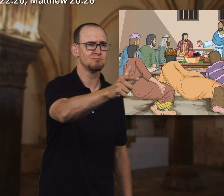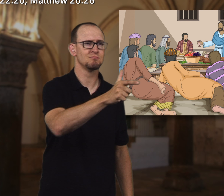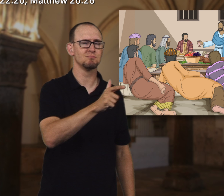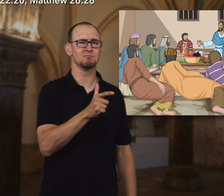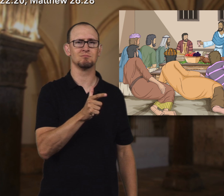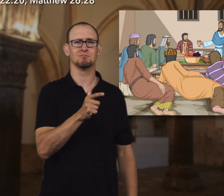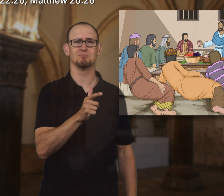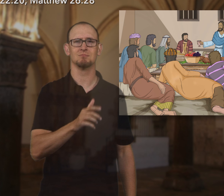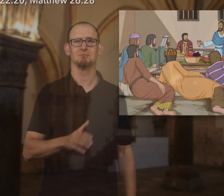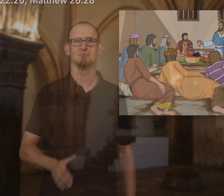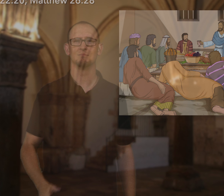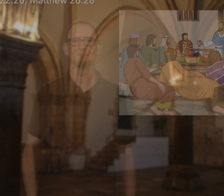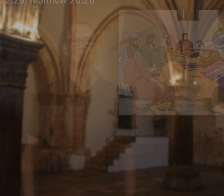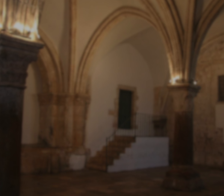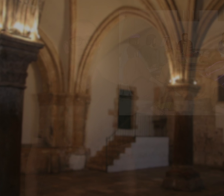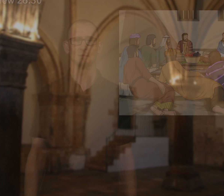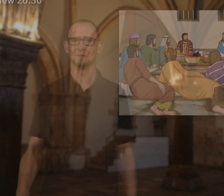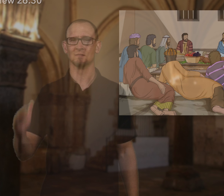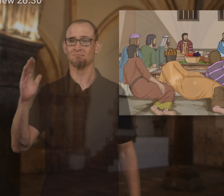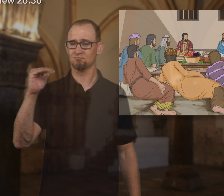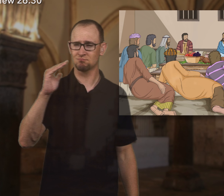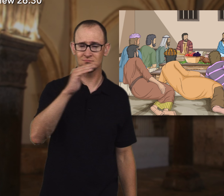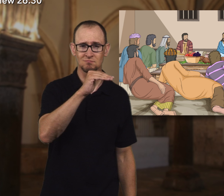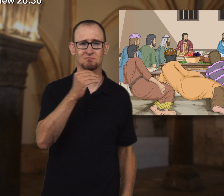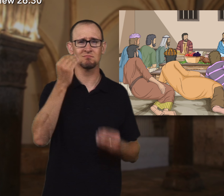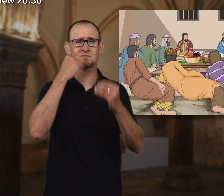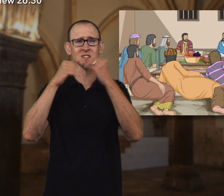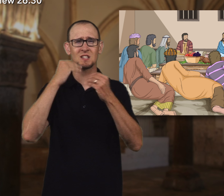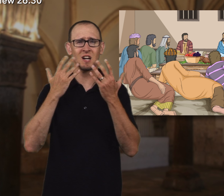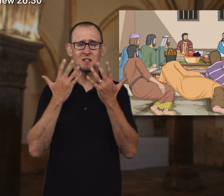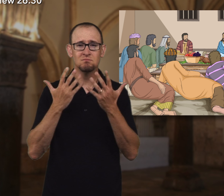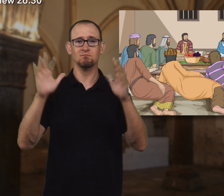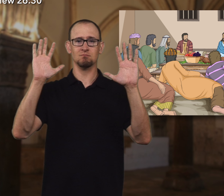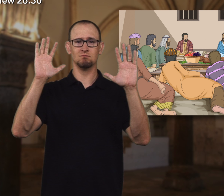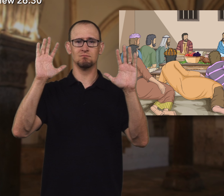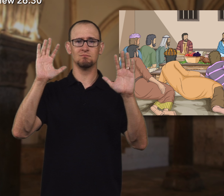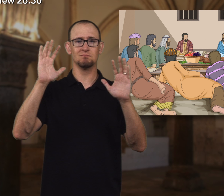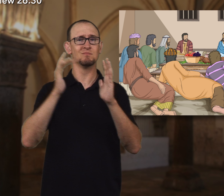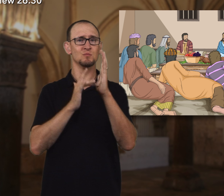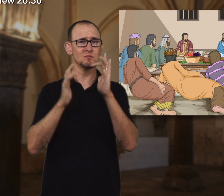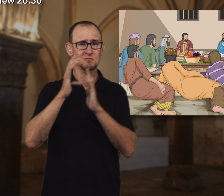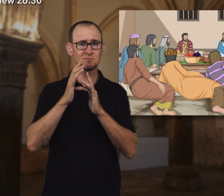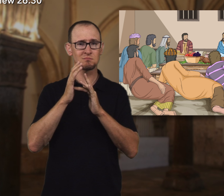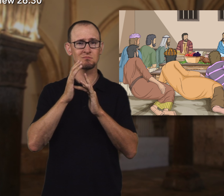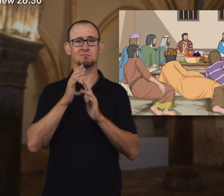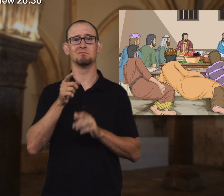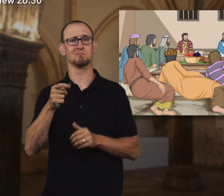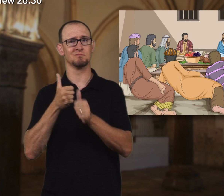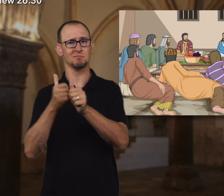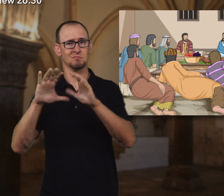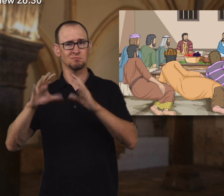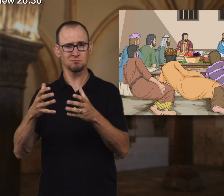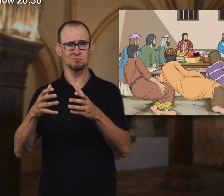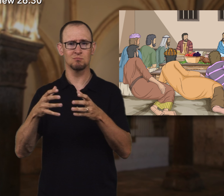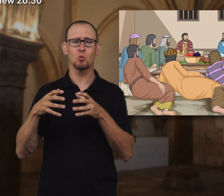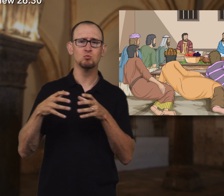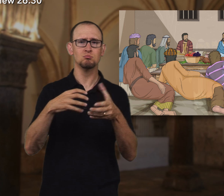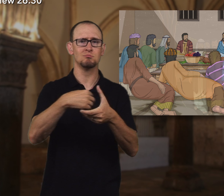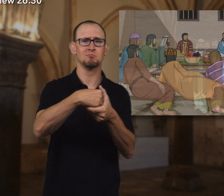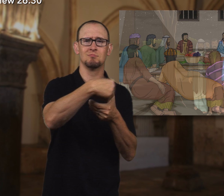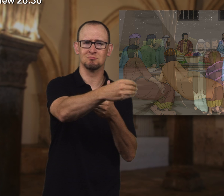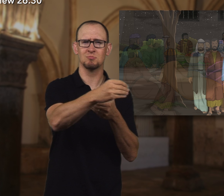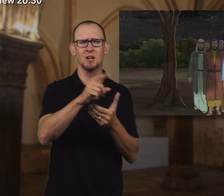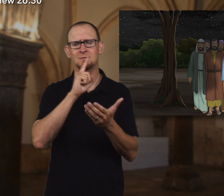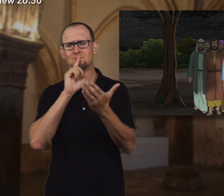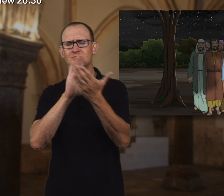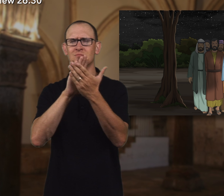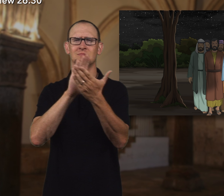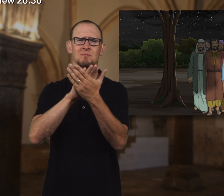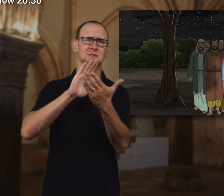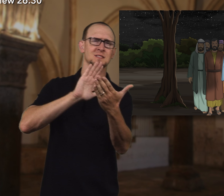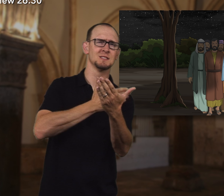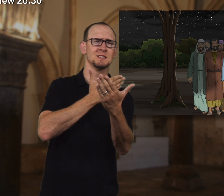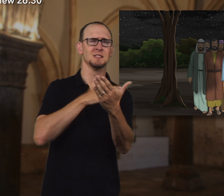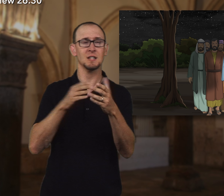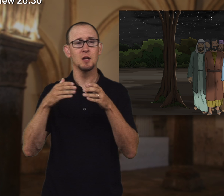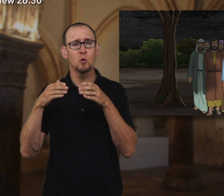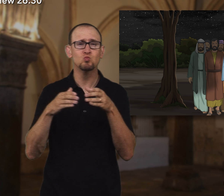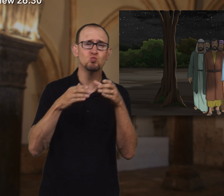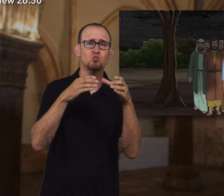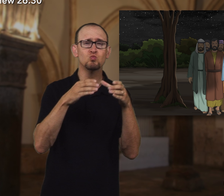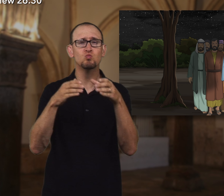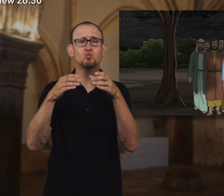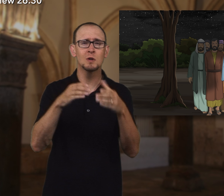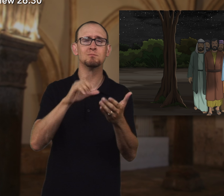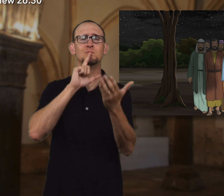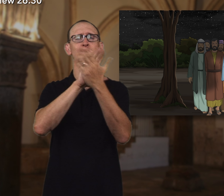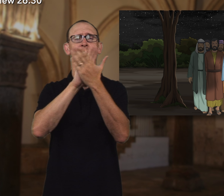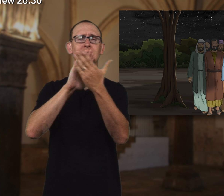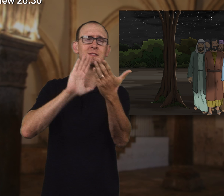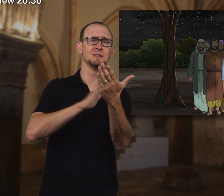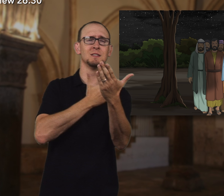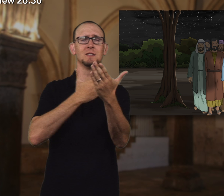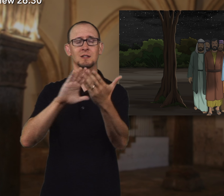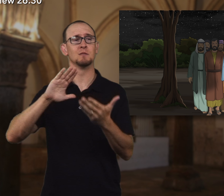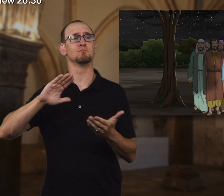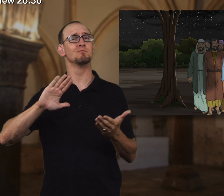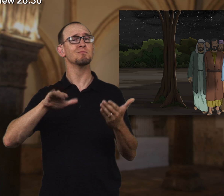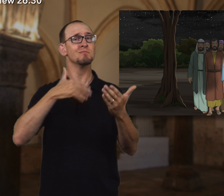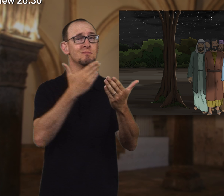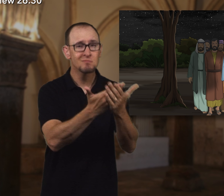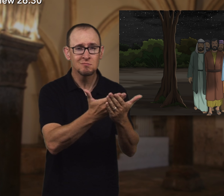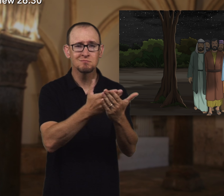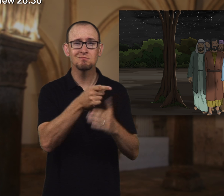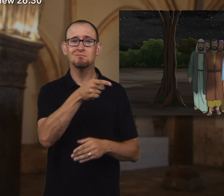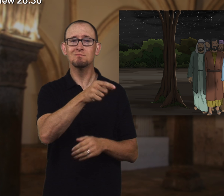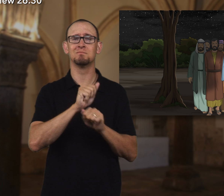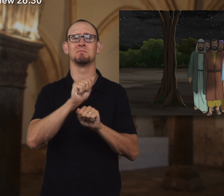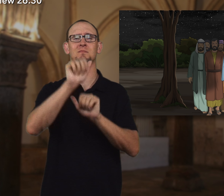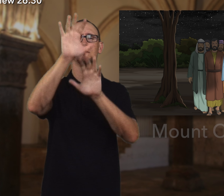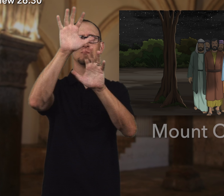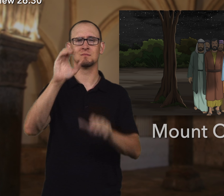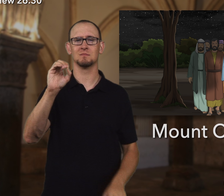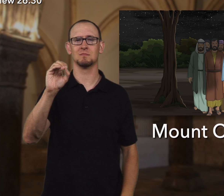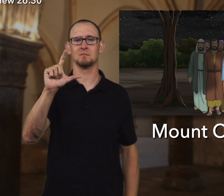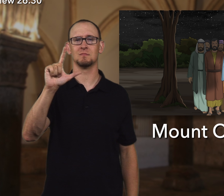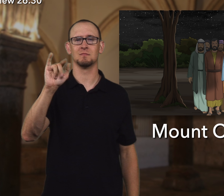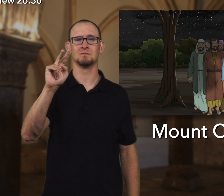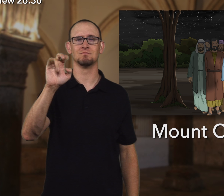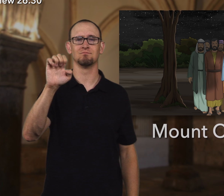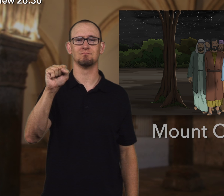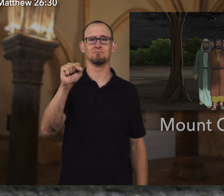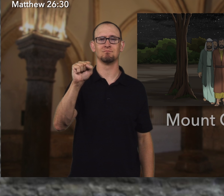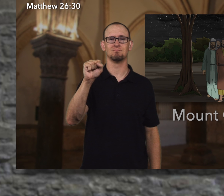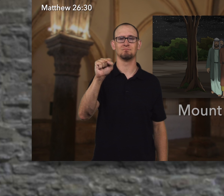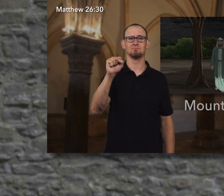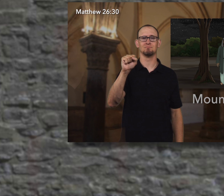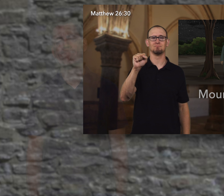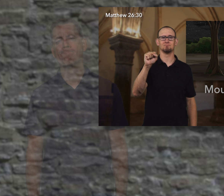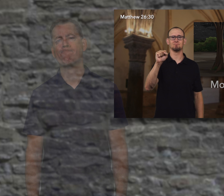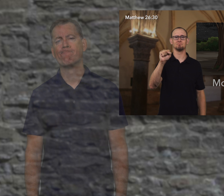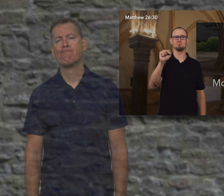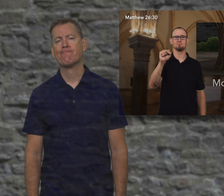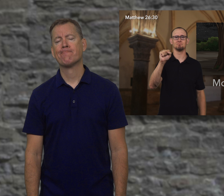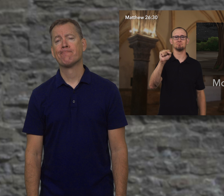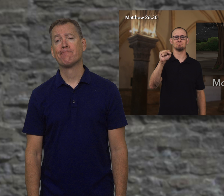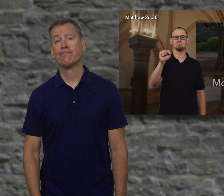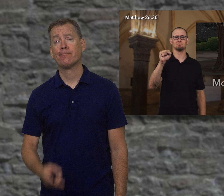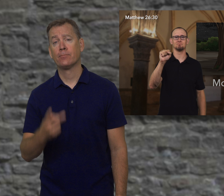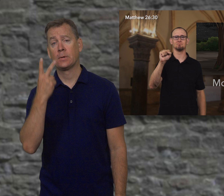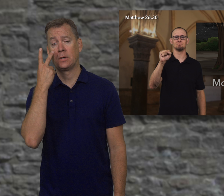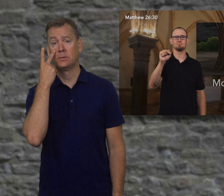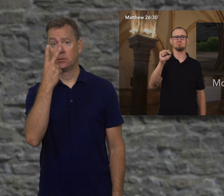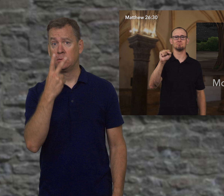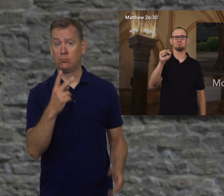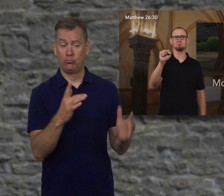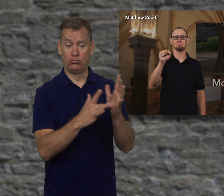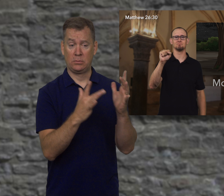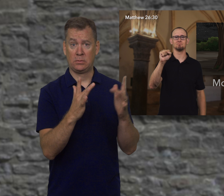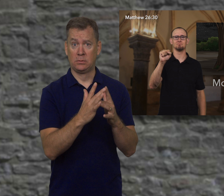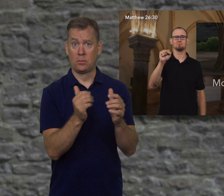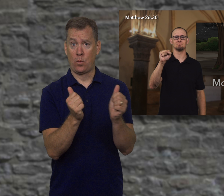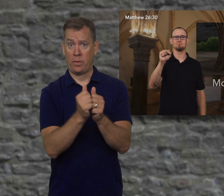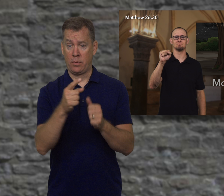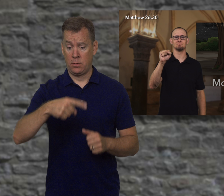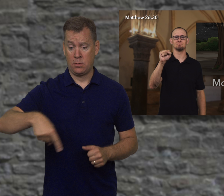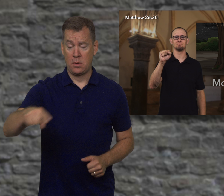And when they had sung a hymn, they went out to the Mount of Olives.